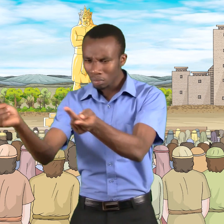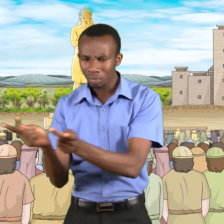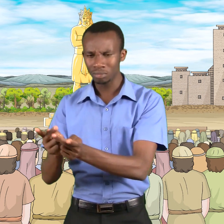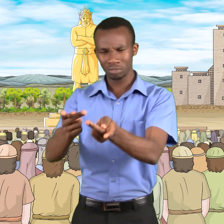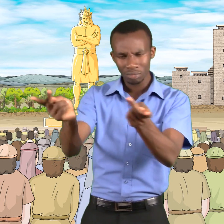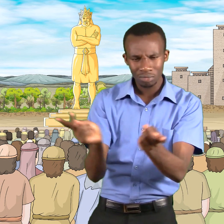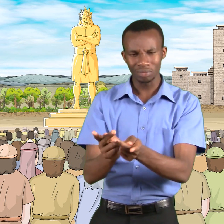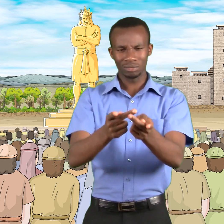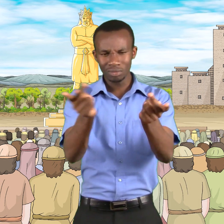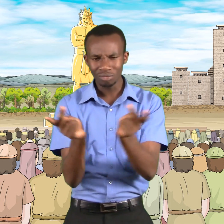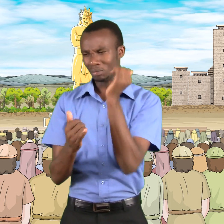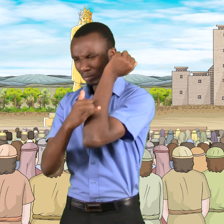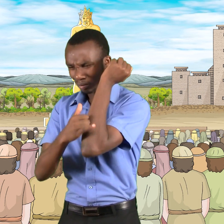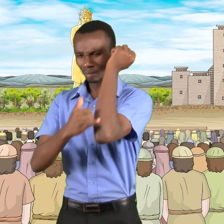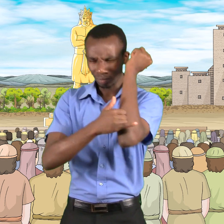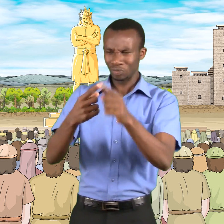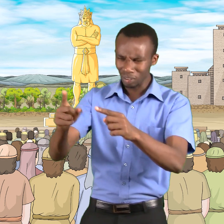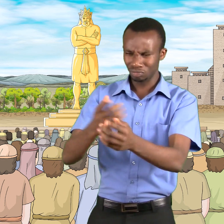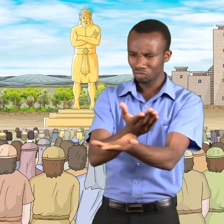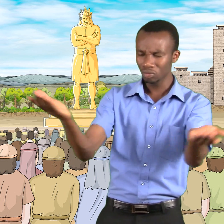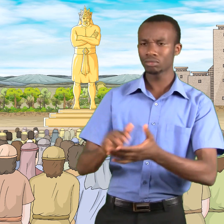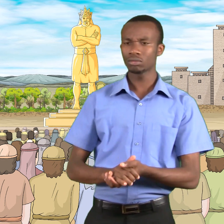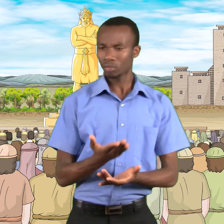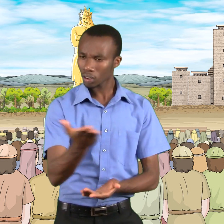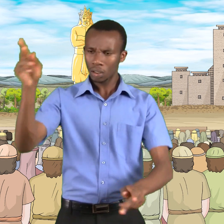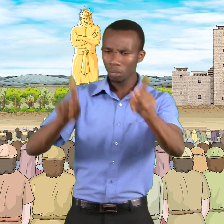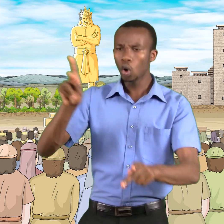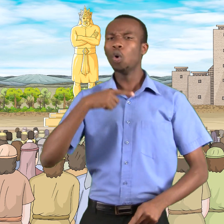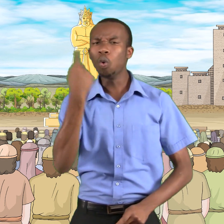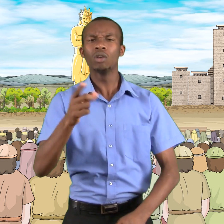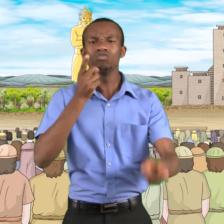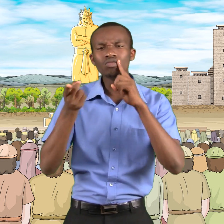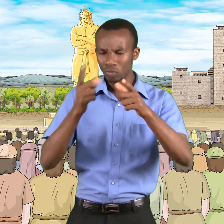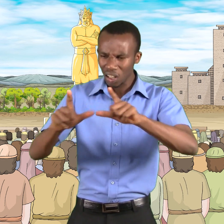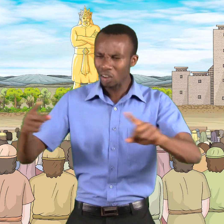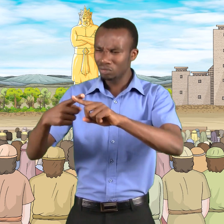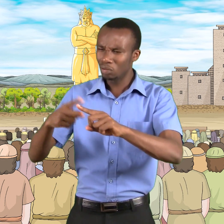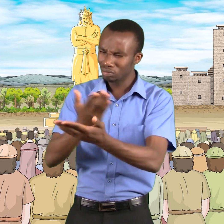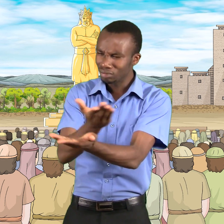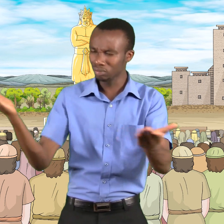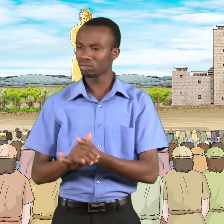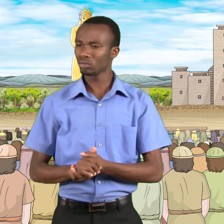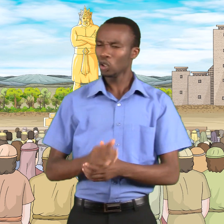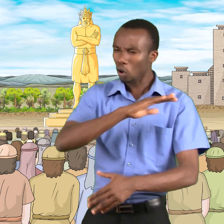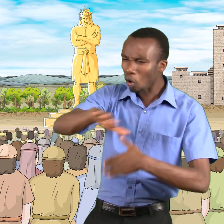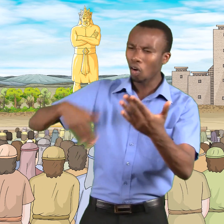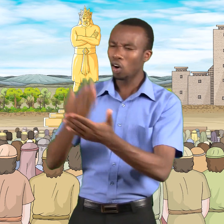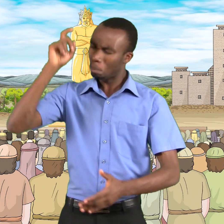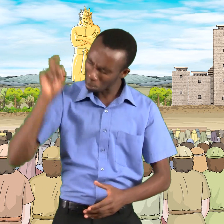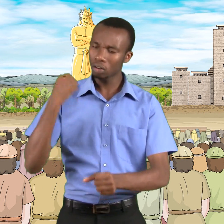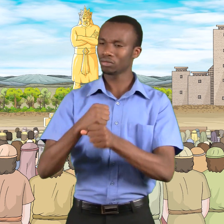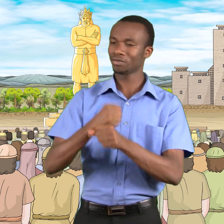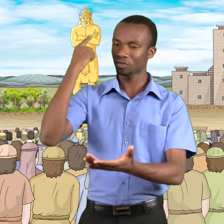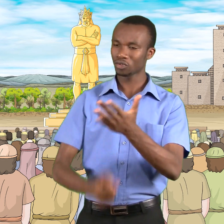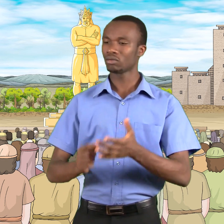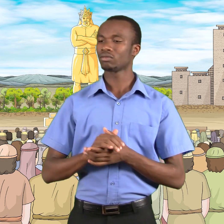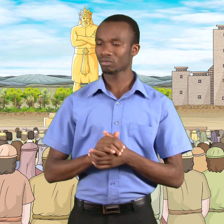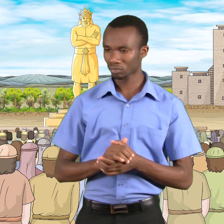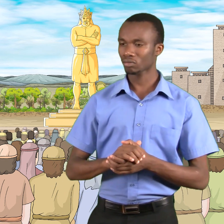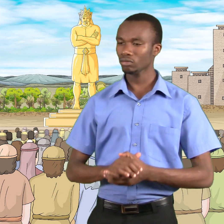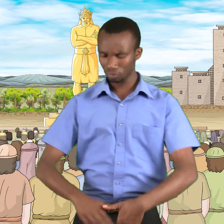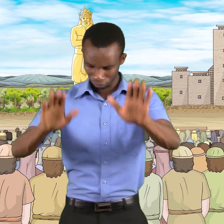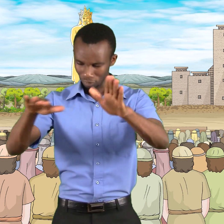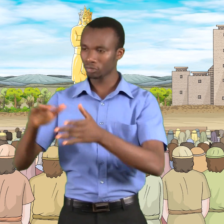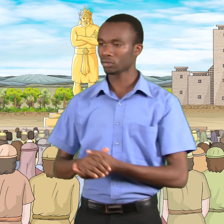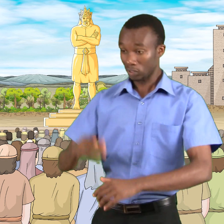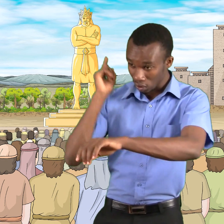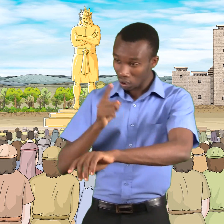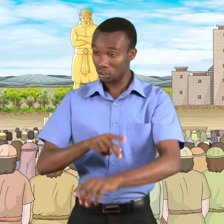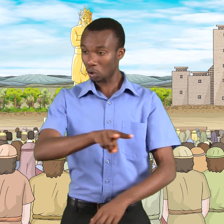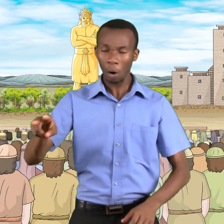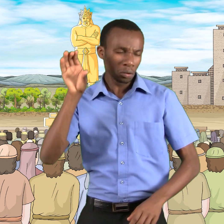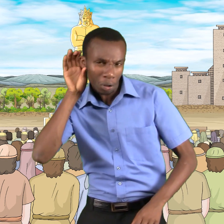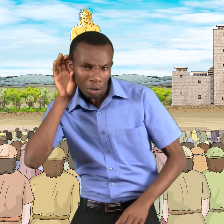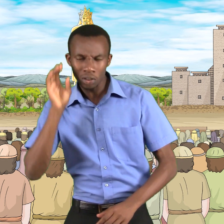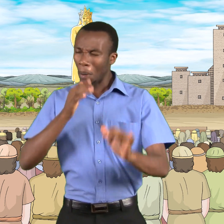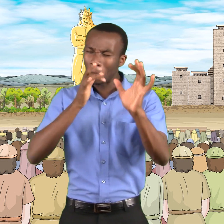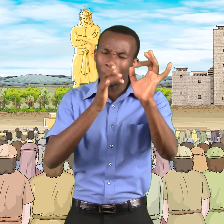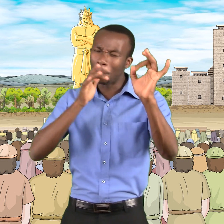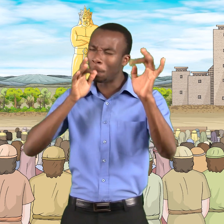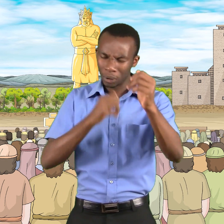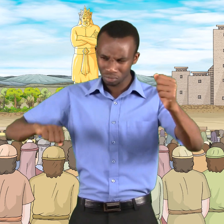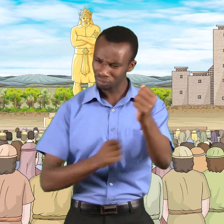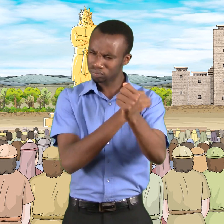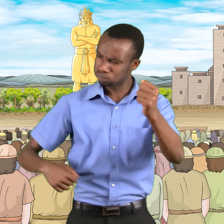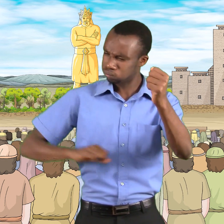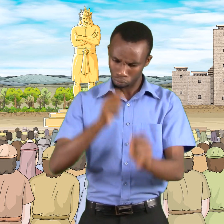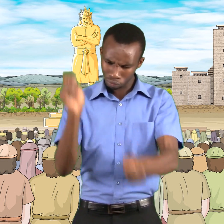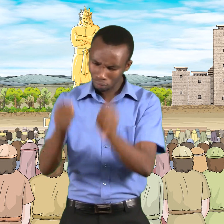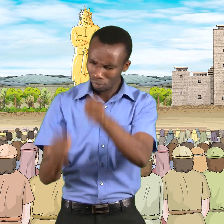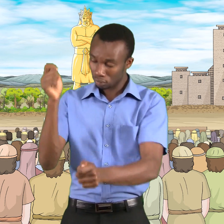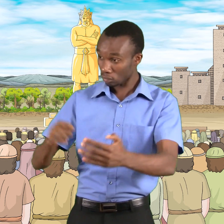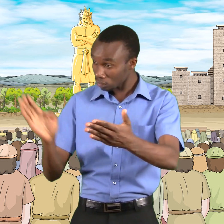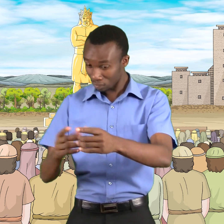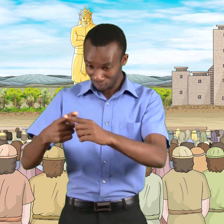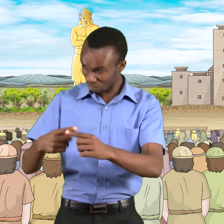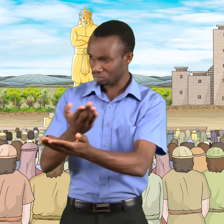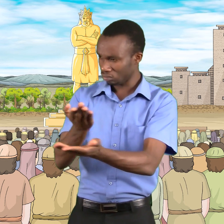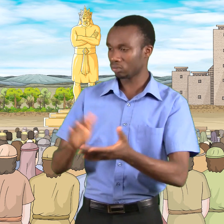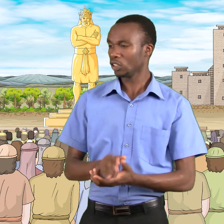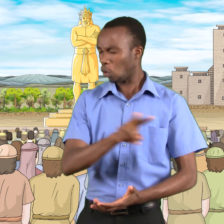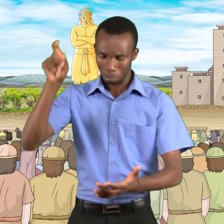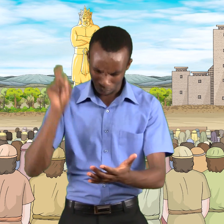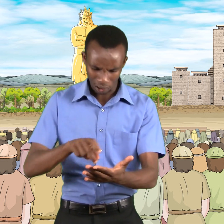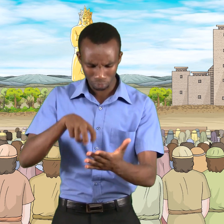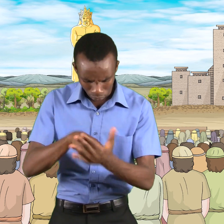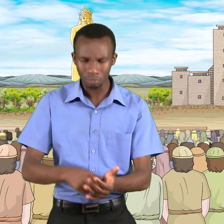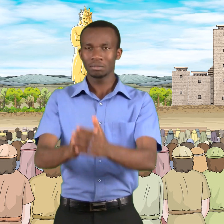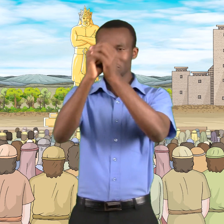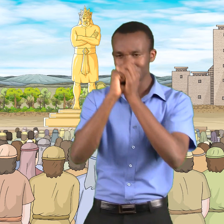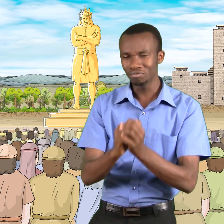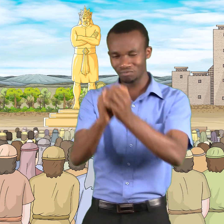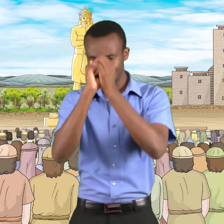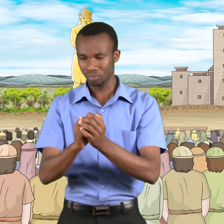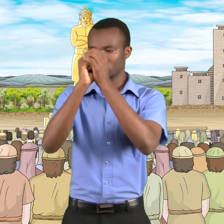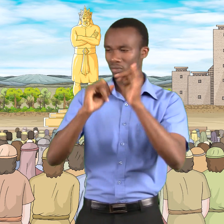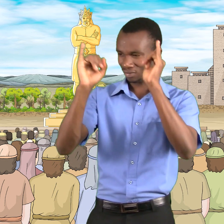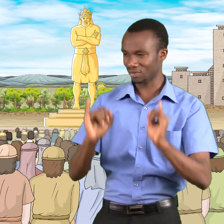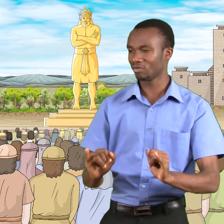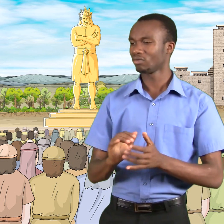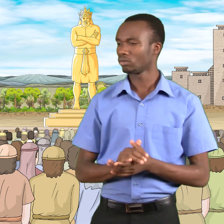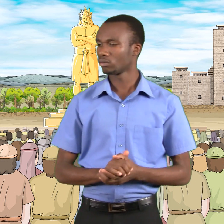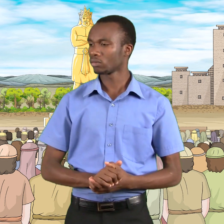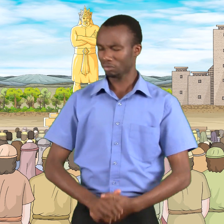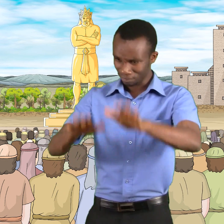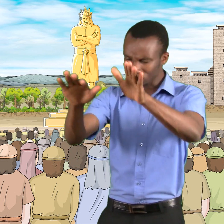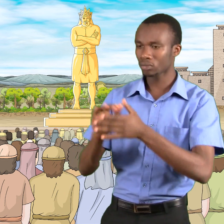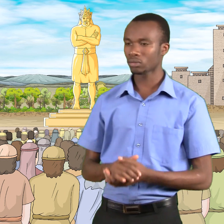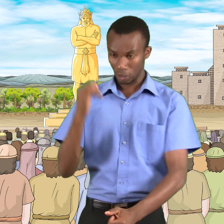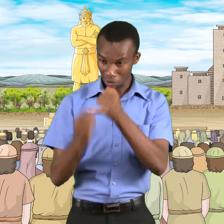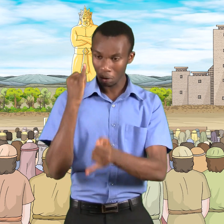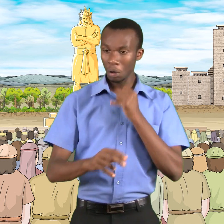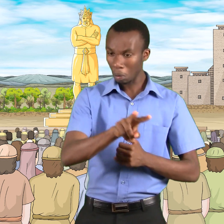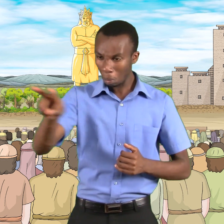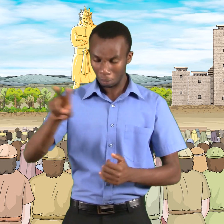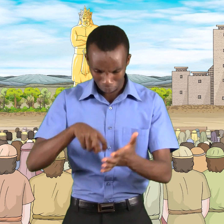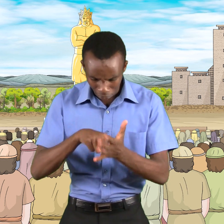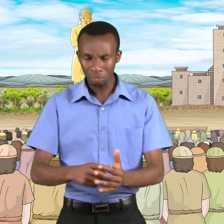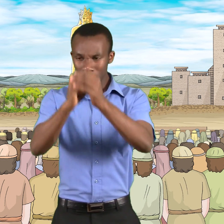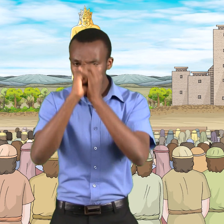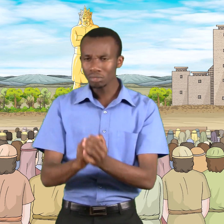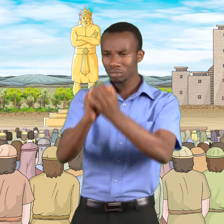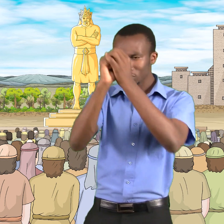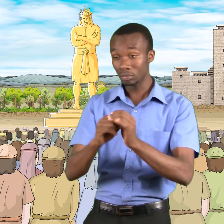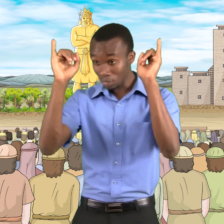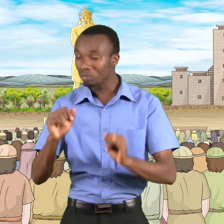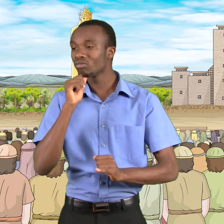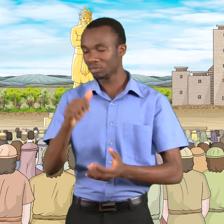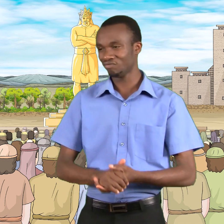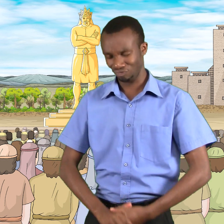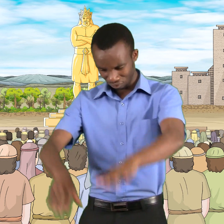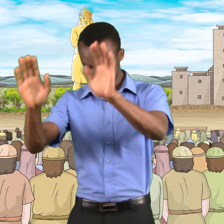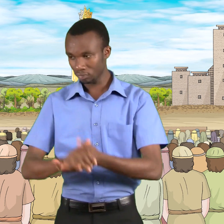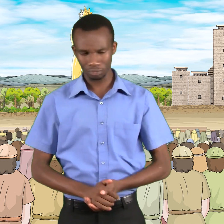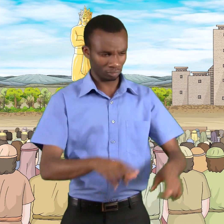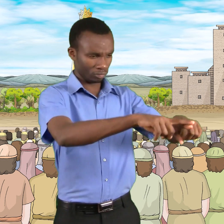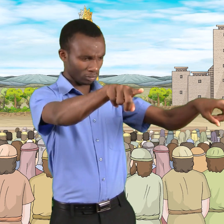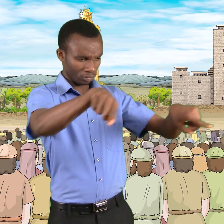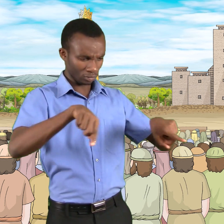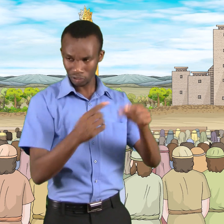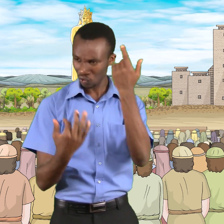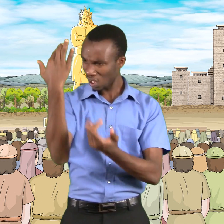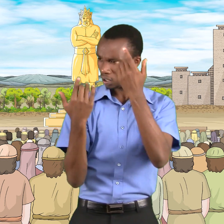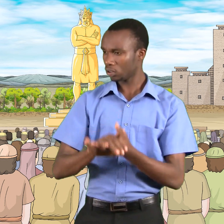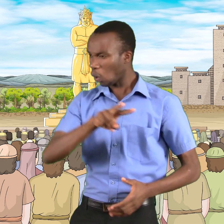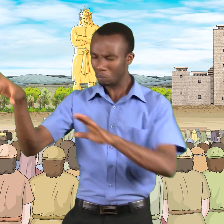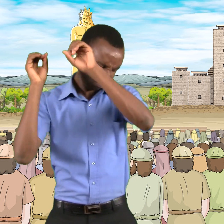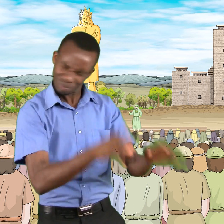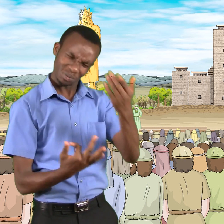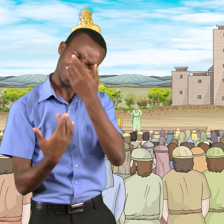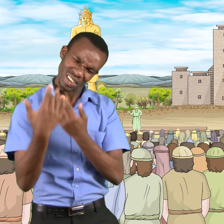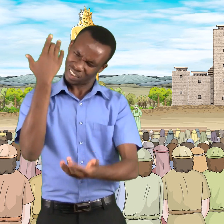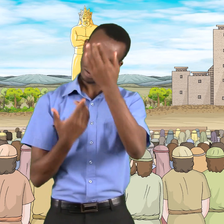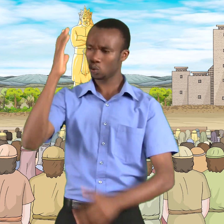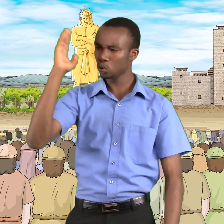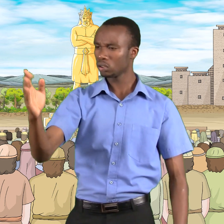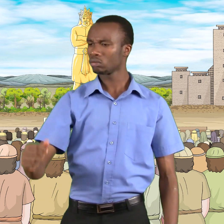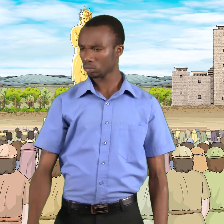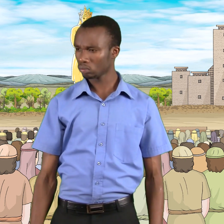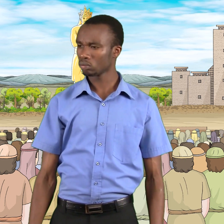Then the herald loudly proclaimed, “O people of every nation and language, this is what you are commanded: As soon as you hear the sound of the horn, flute, zither, lyre, harp, pipes, and all kinds of music, you must fall down and worship the golden statue that King Nebuchadnezzar has set up.